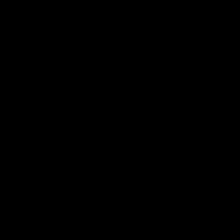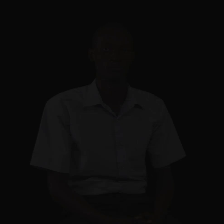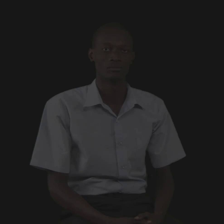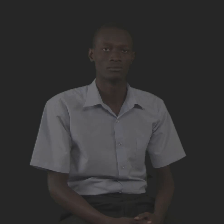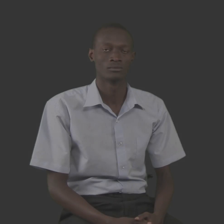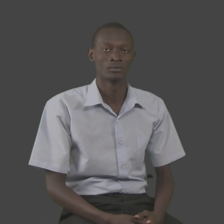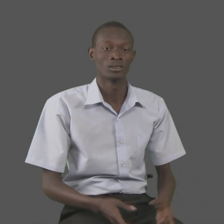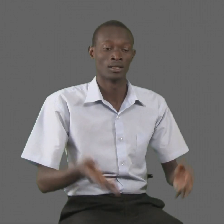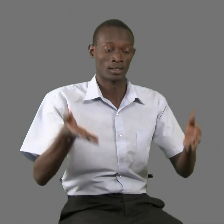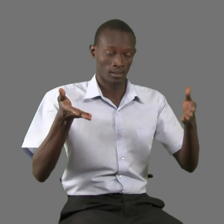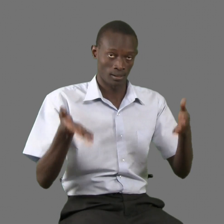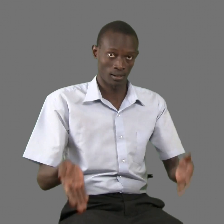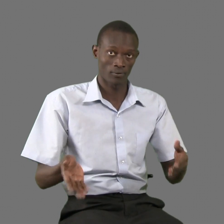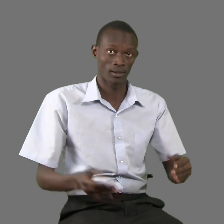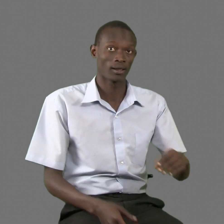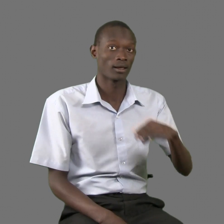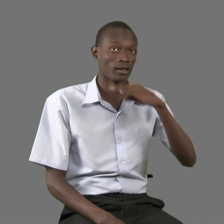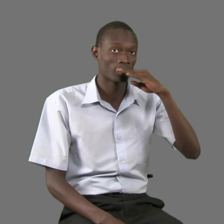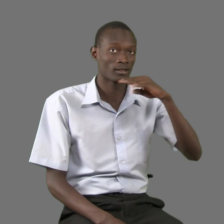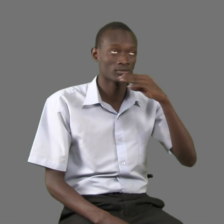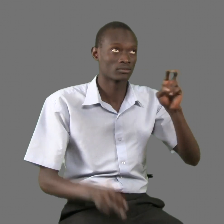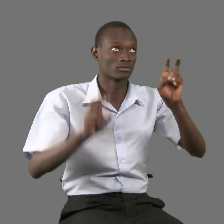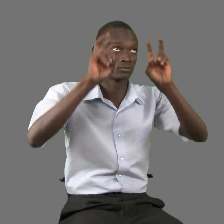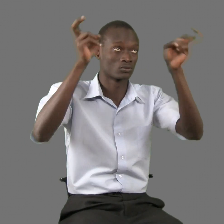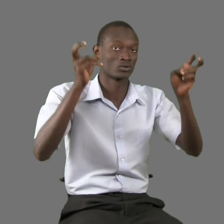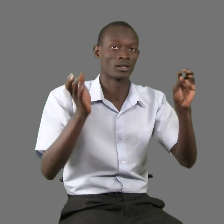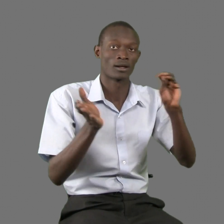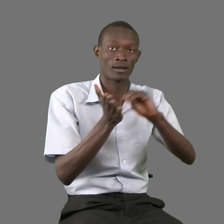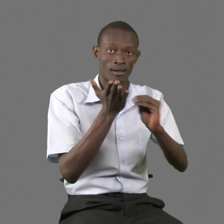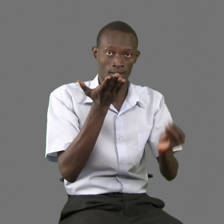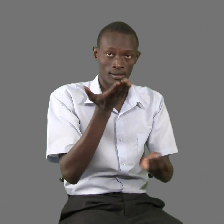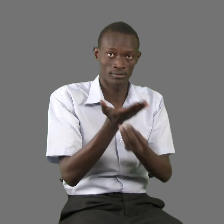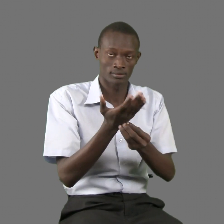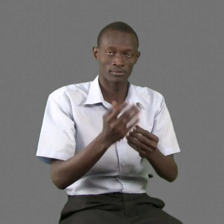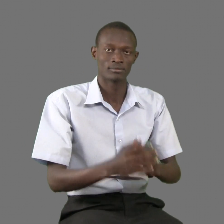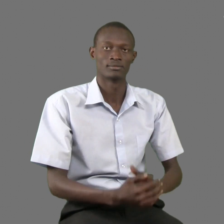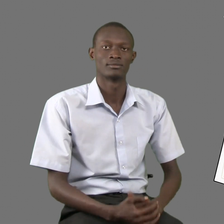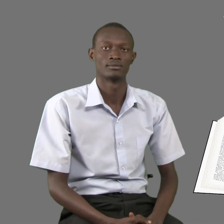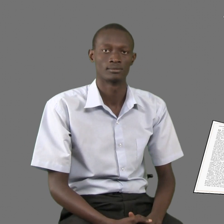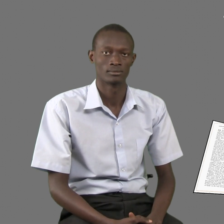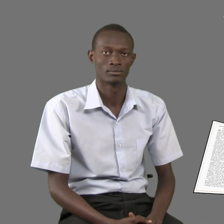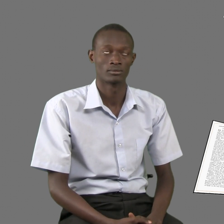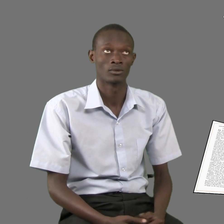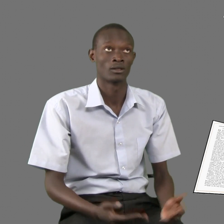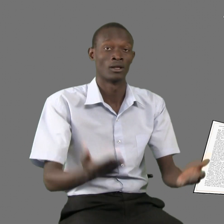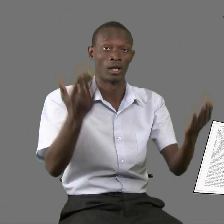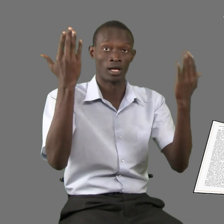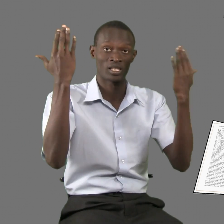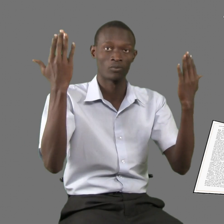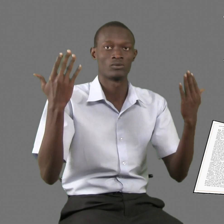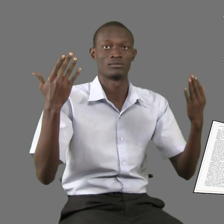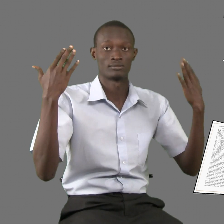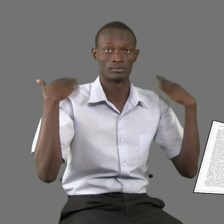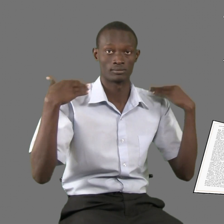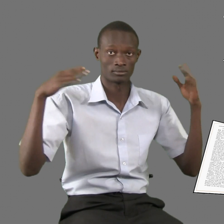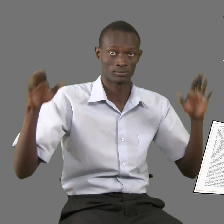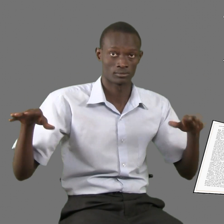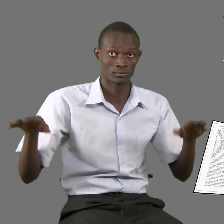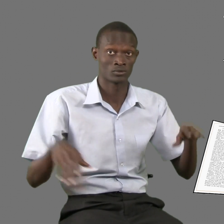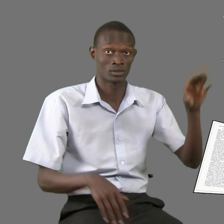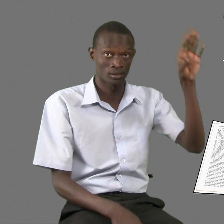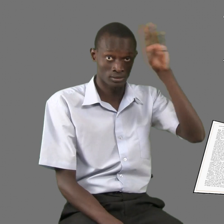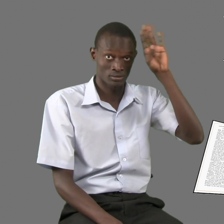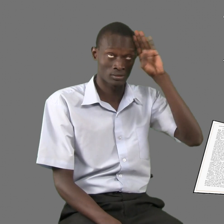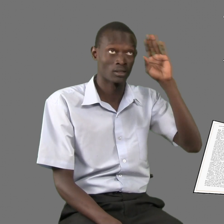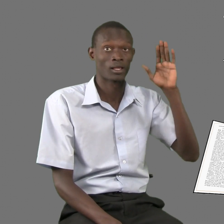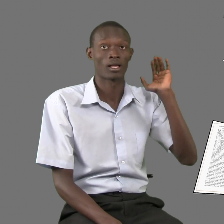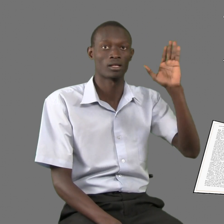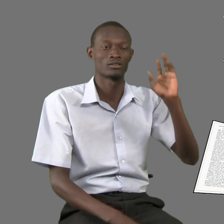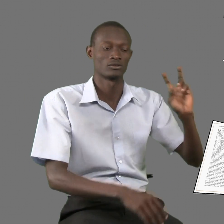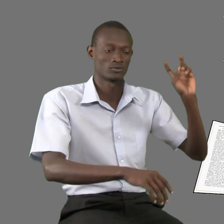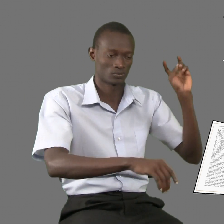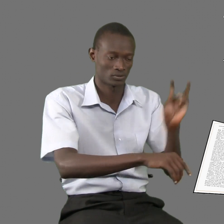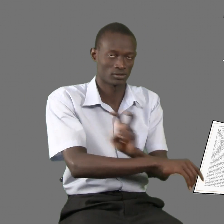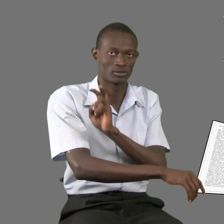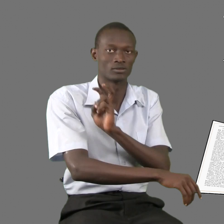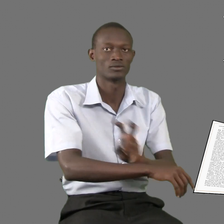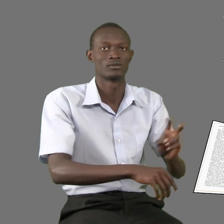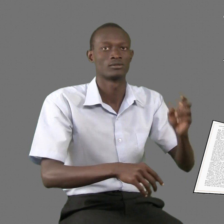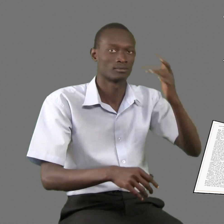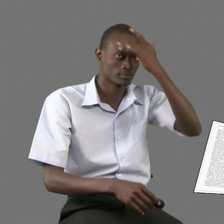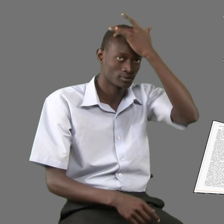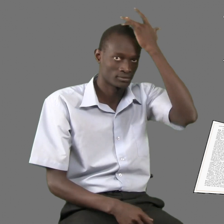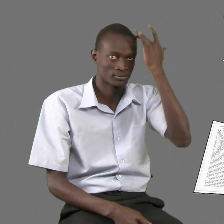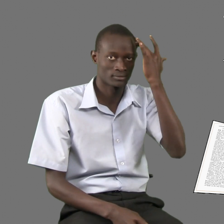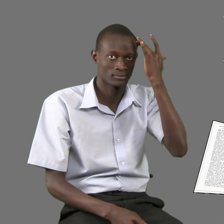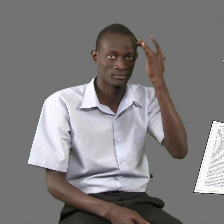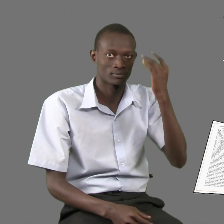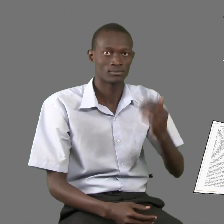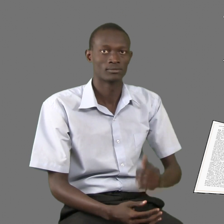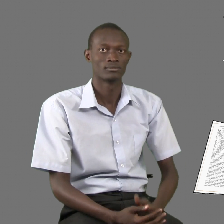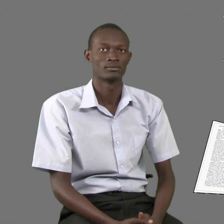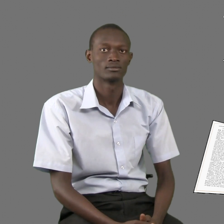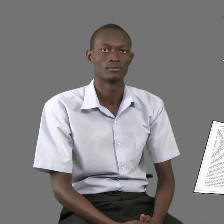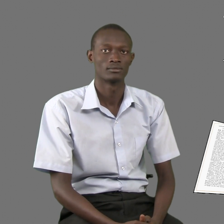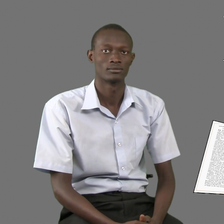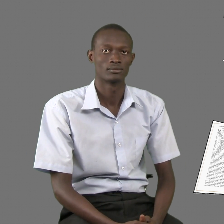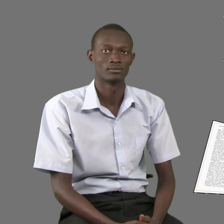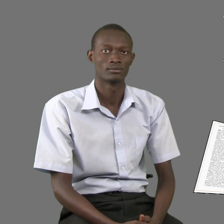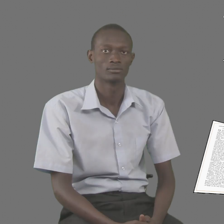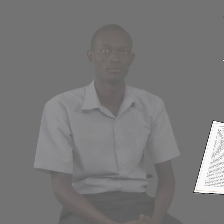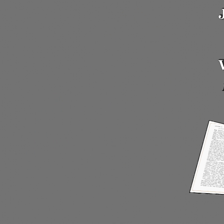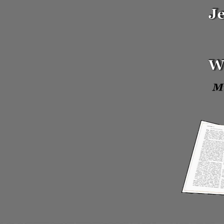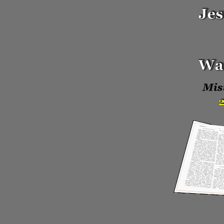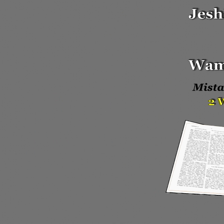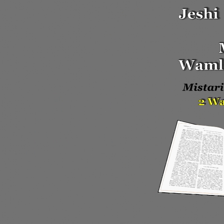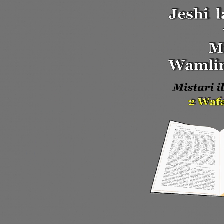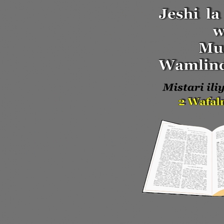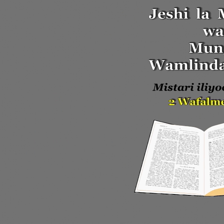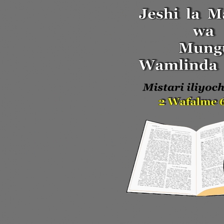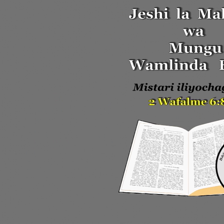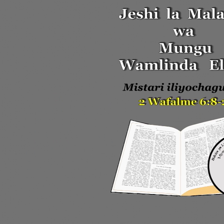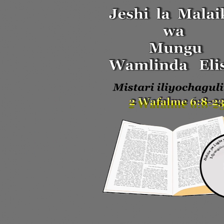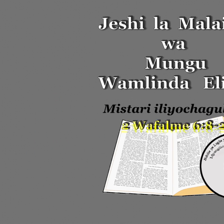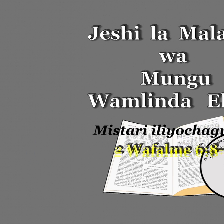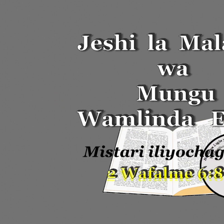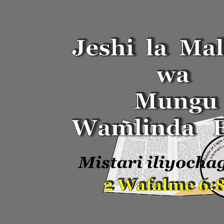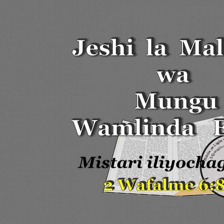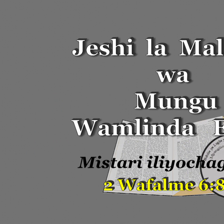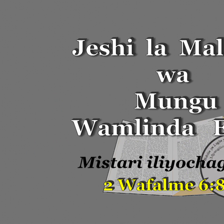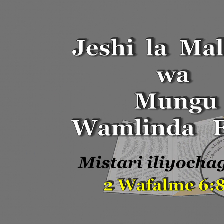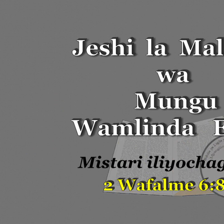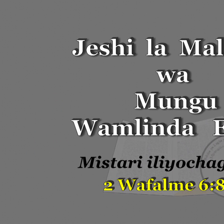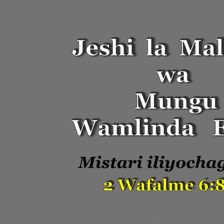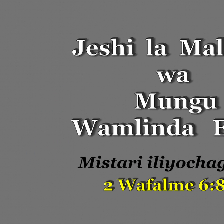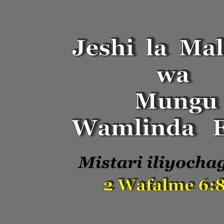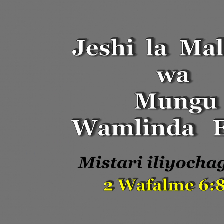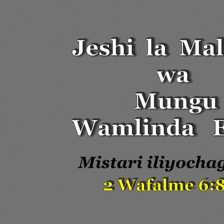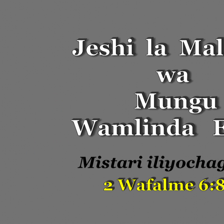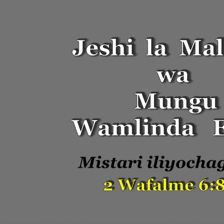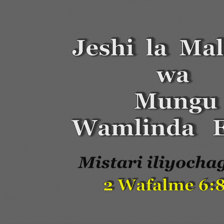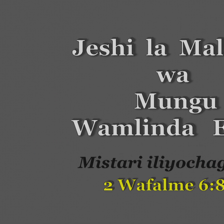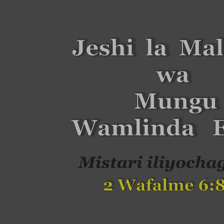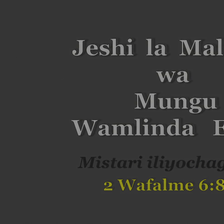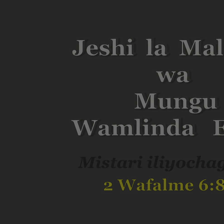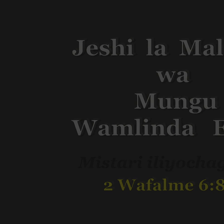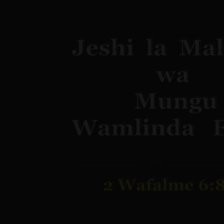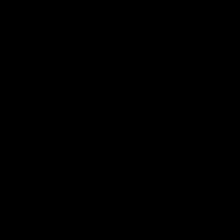God's angelic army protects Elisha